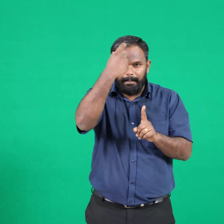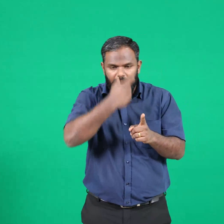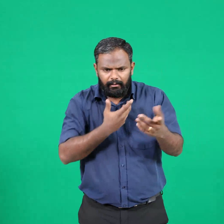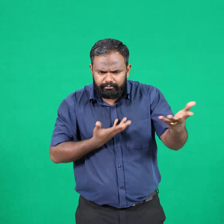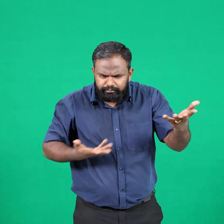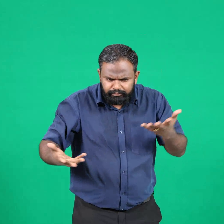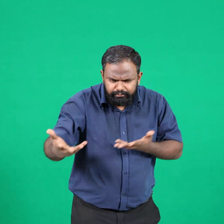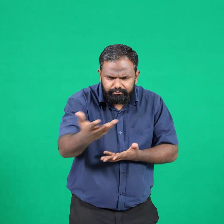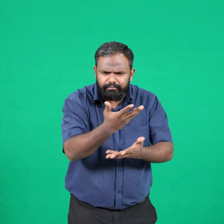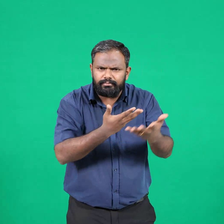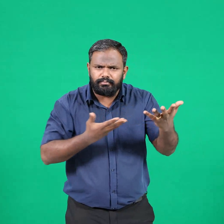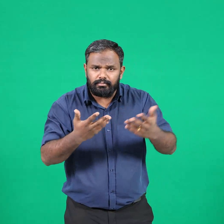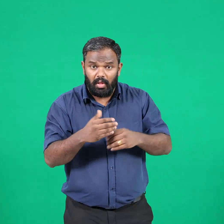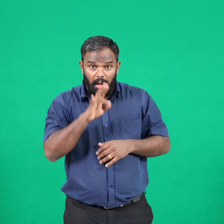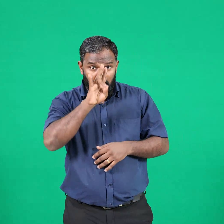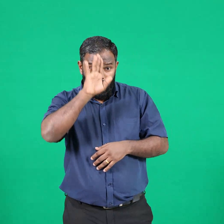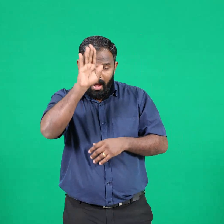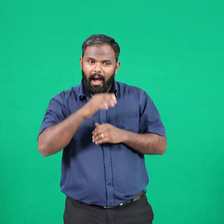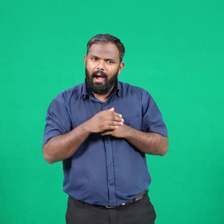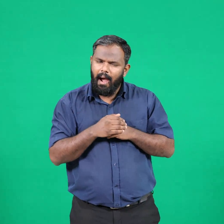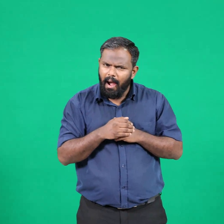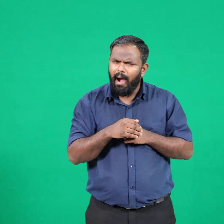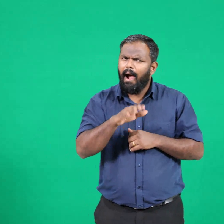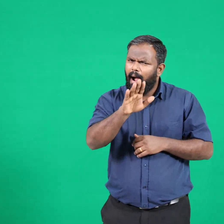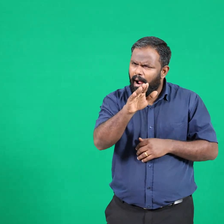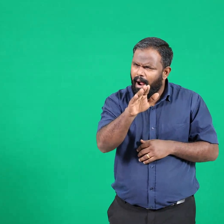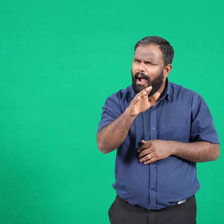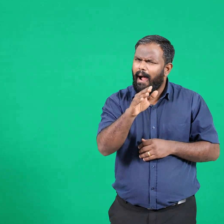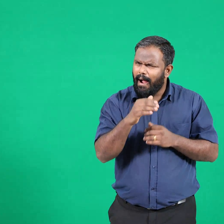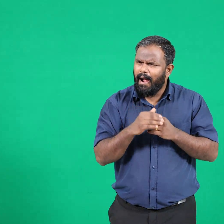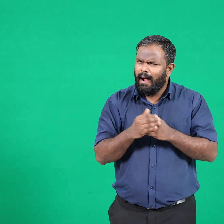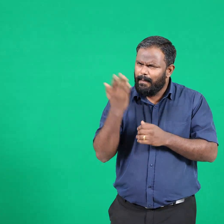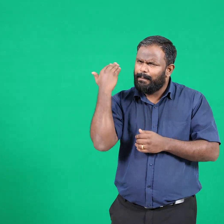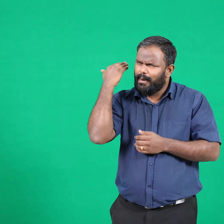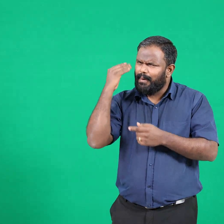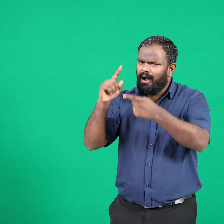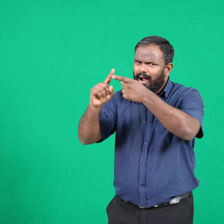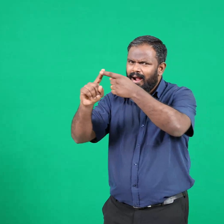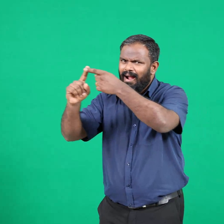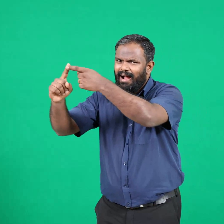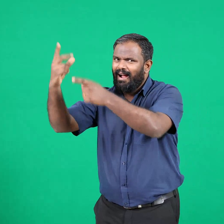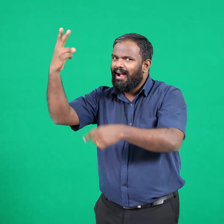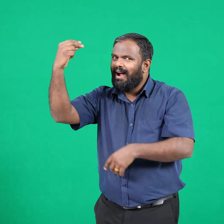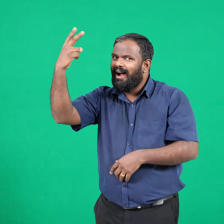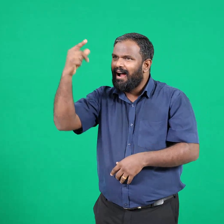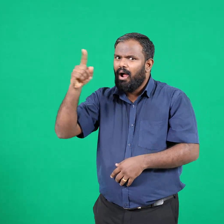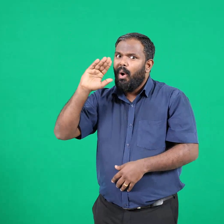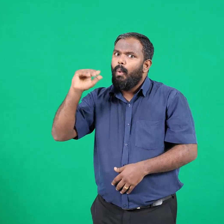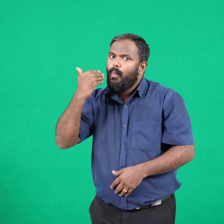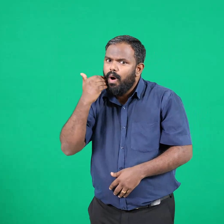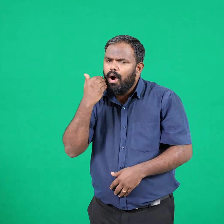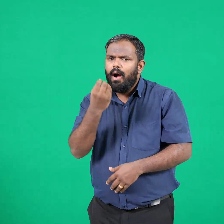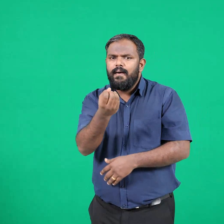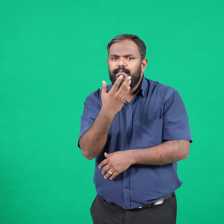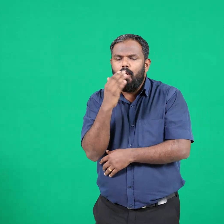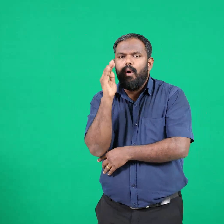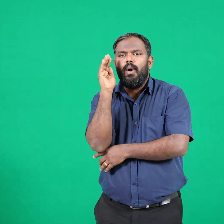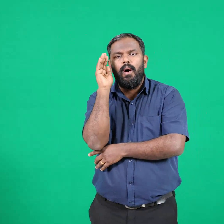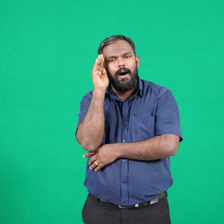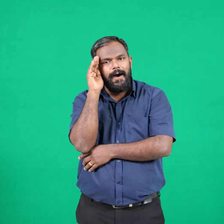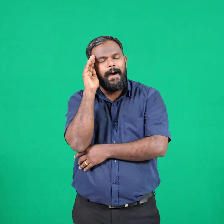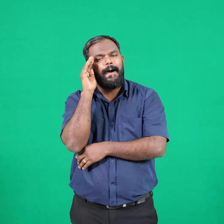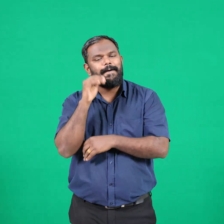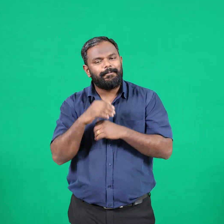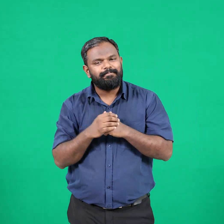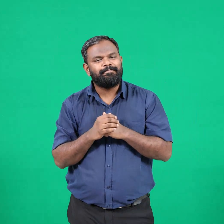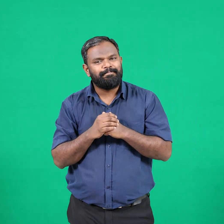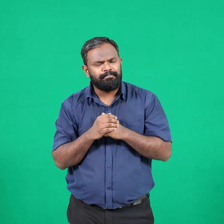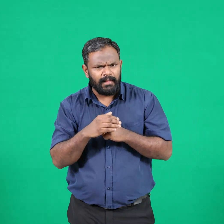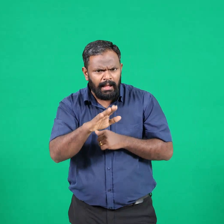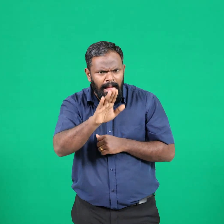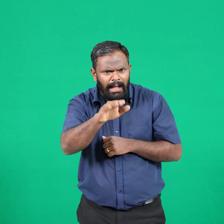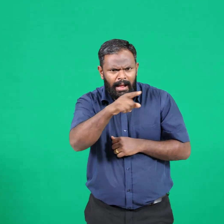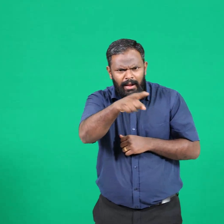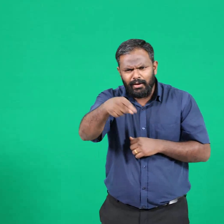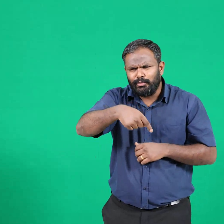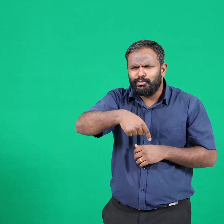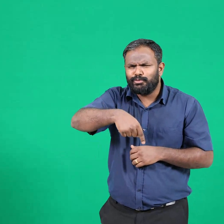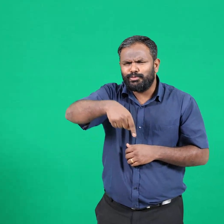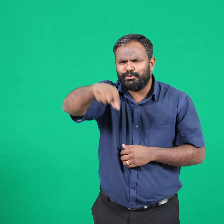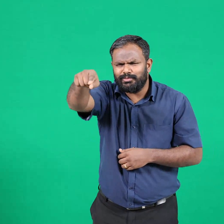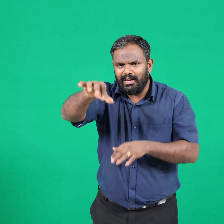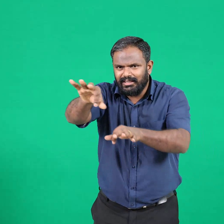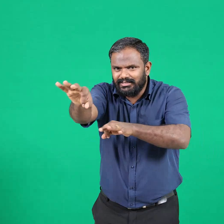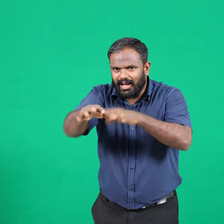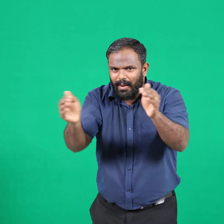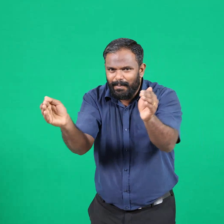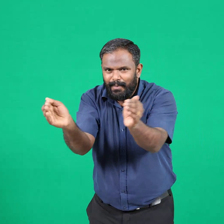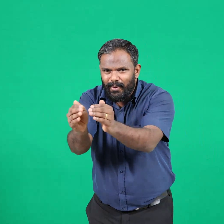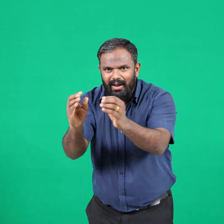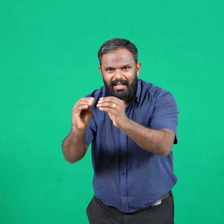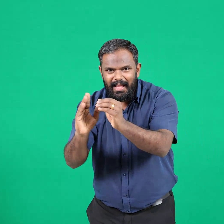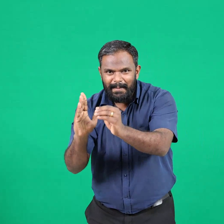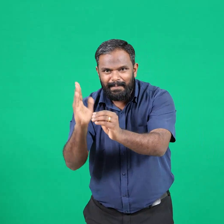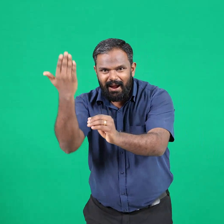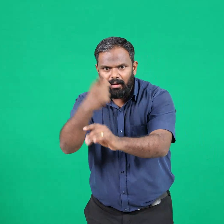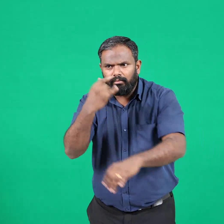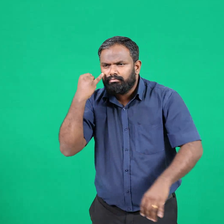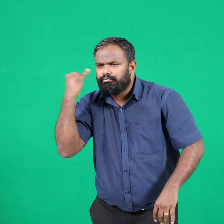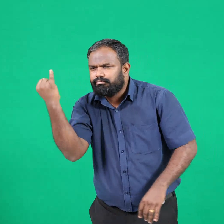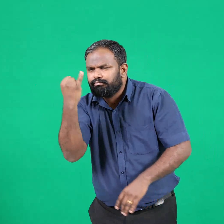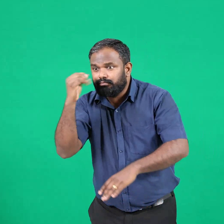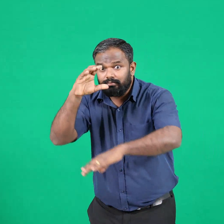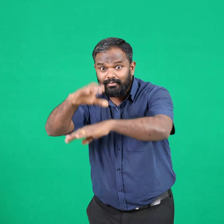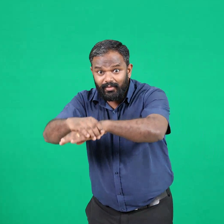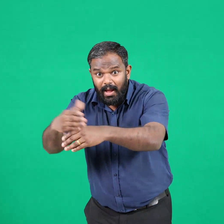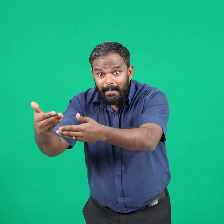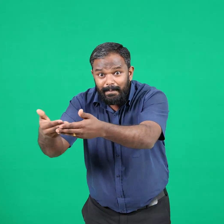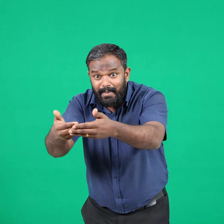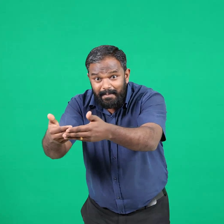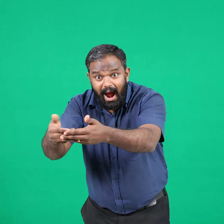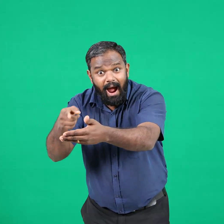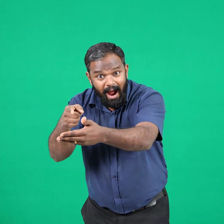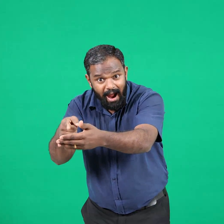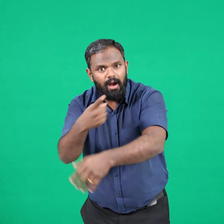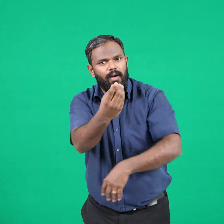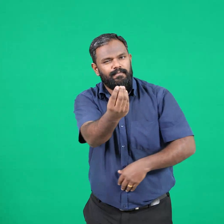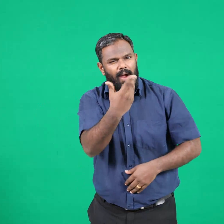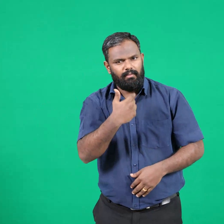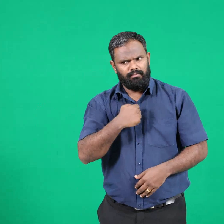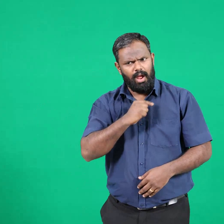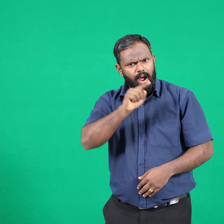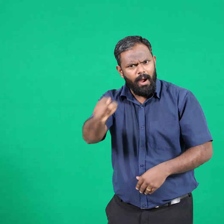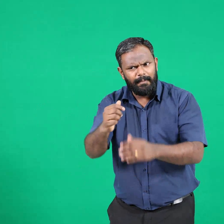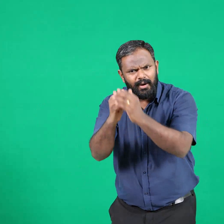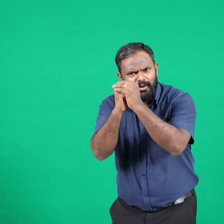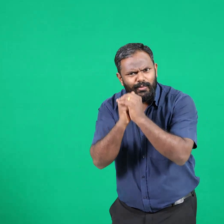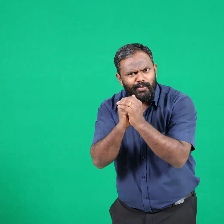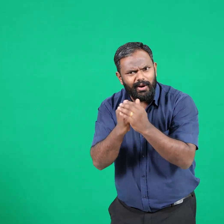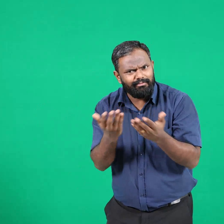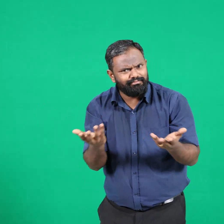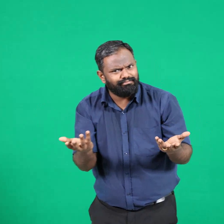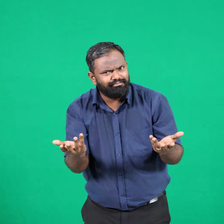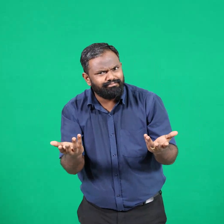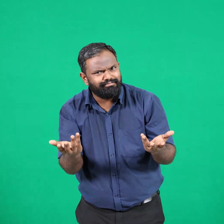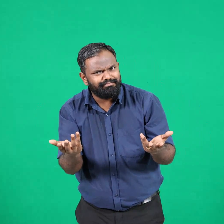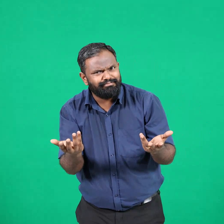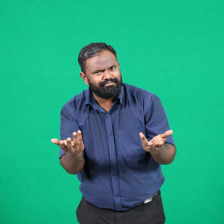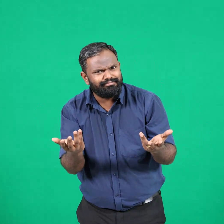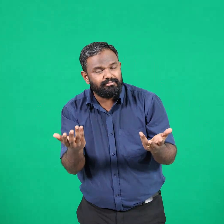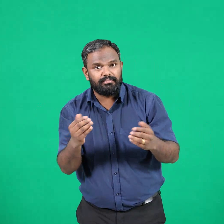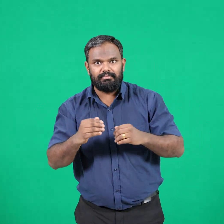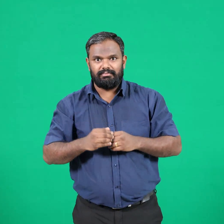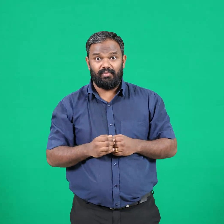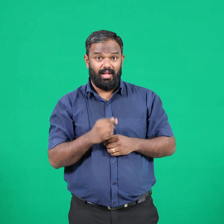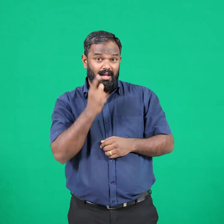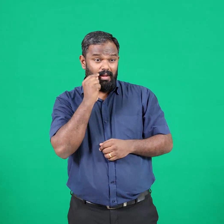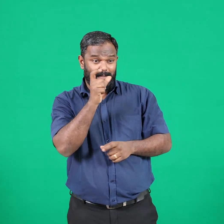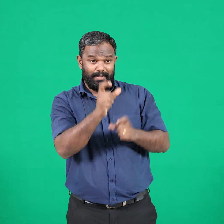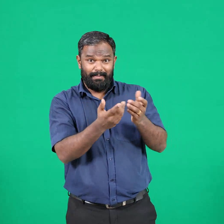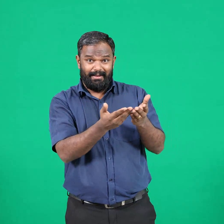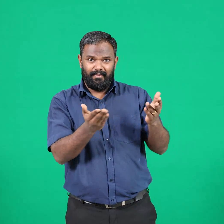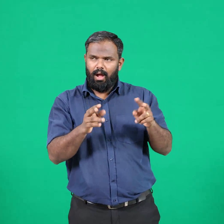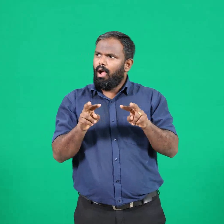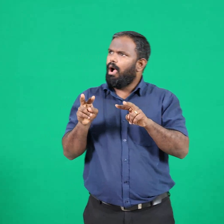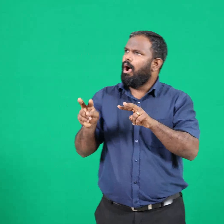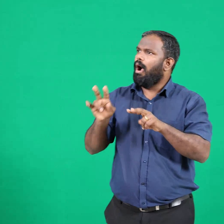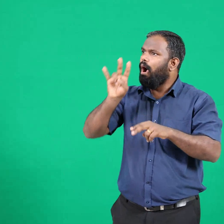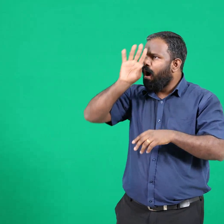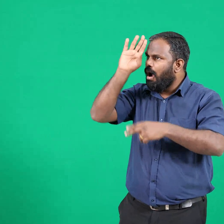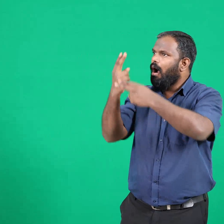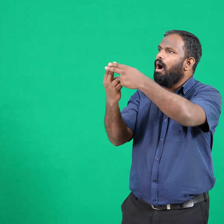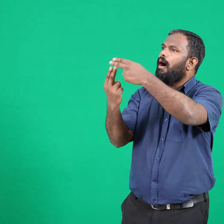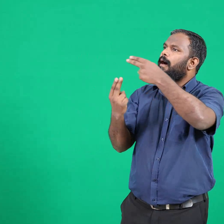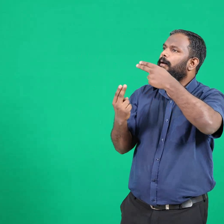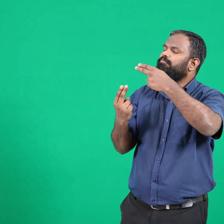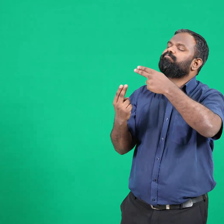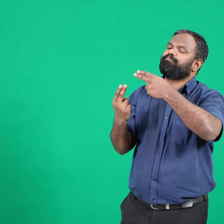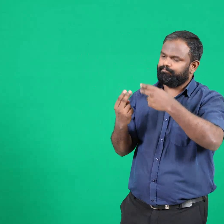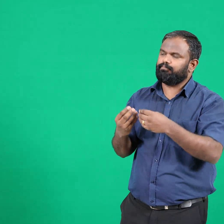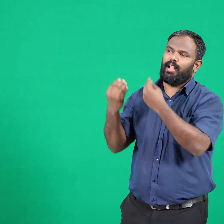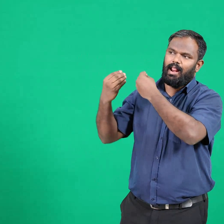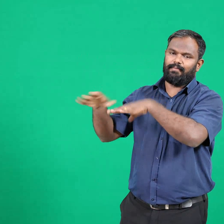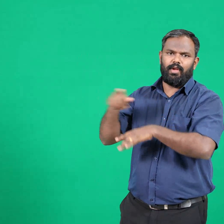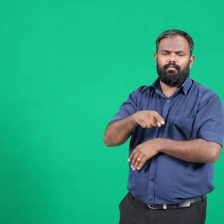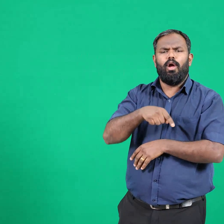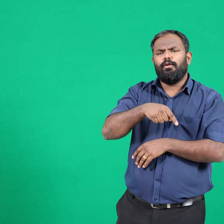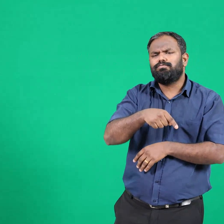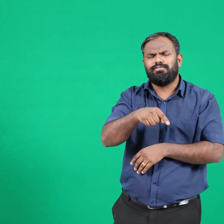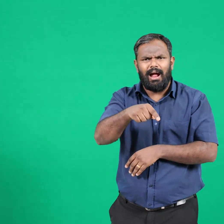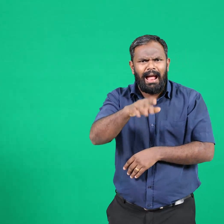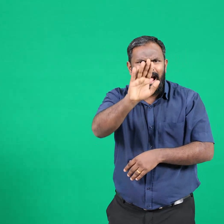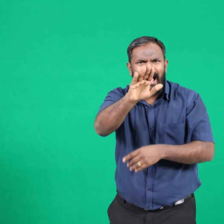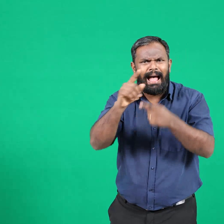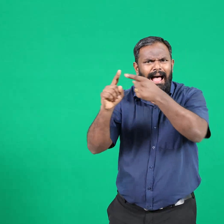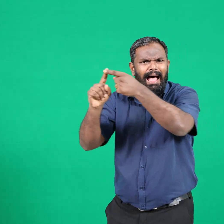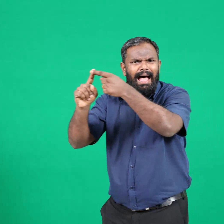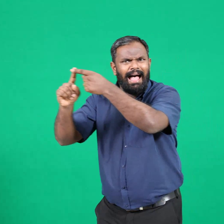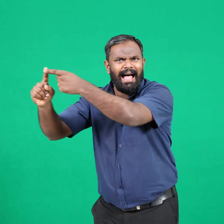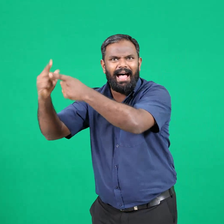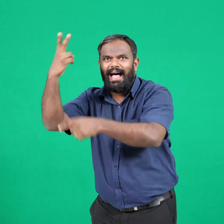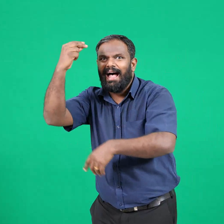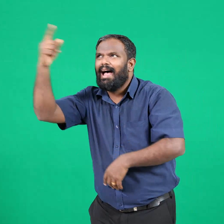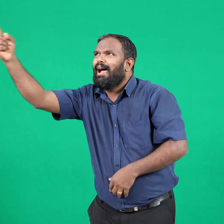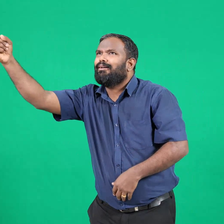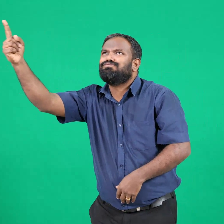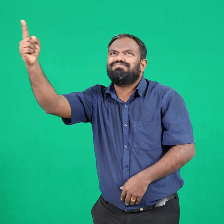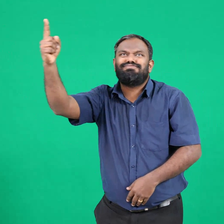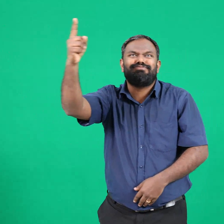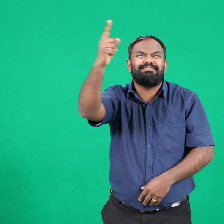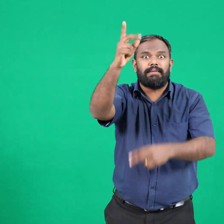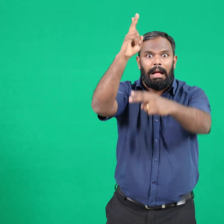And sending them to Bethlehem, he said: "Go and search carefully for the Child, and when you find Him, report to me, so that I too may go and worship Him."